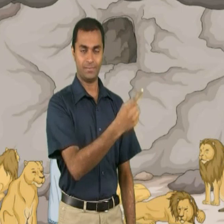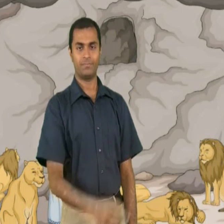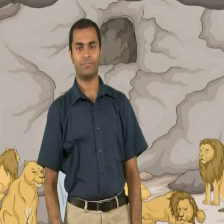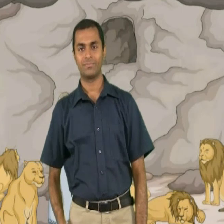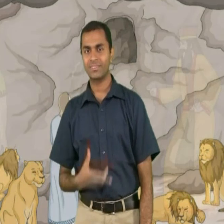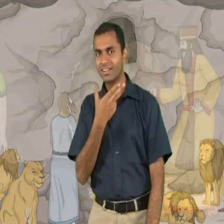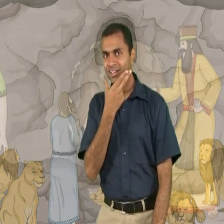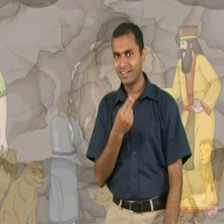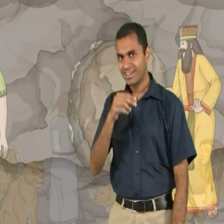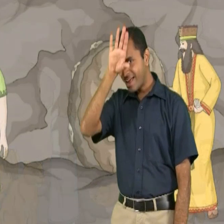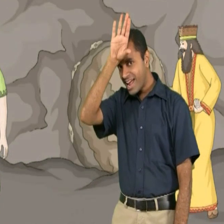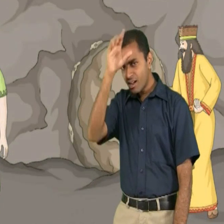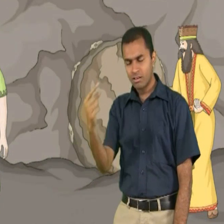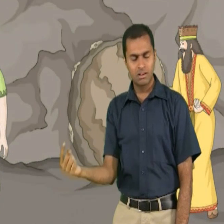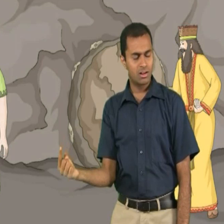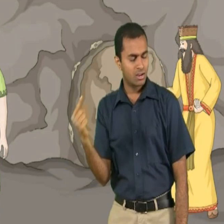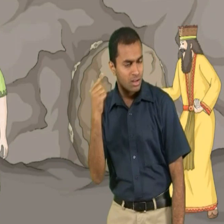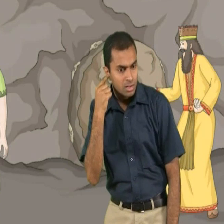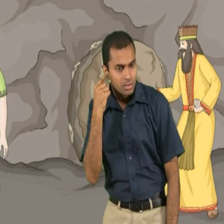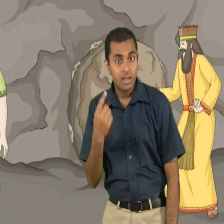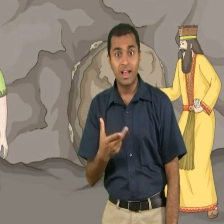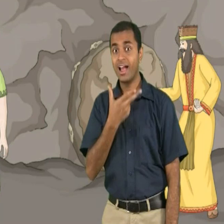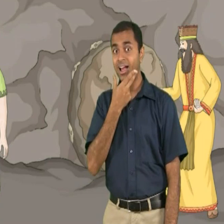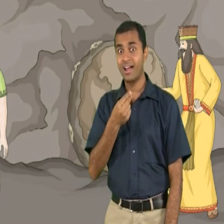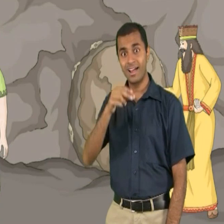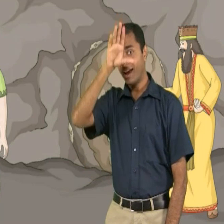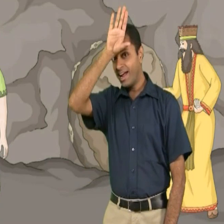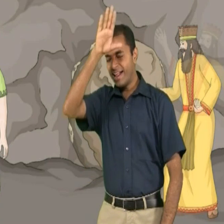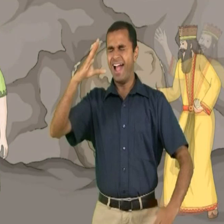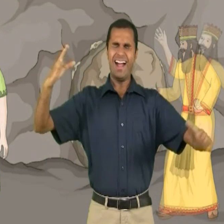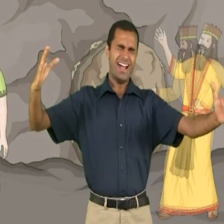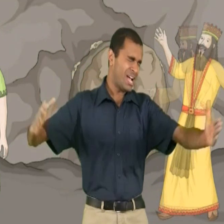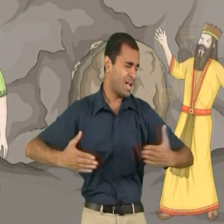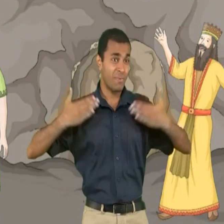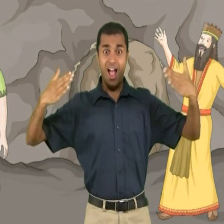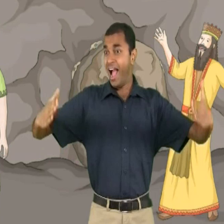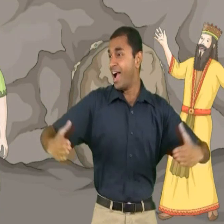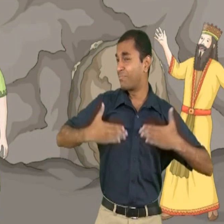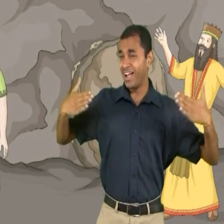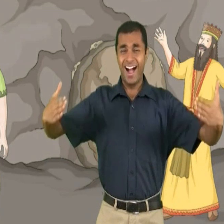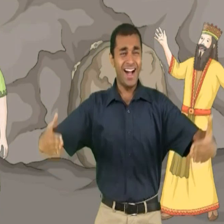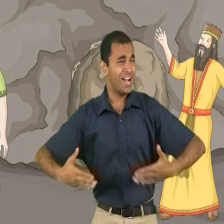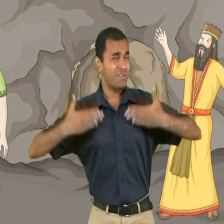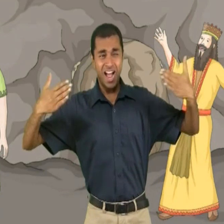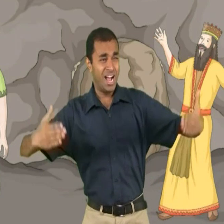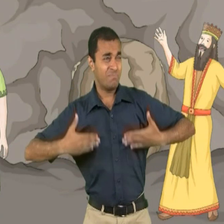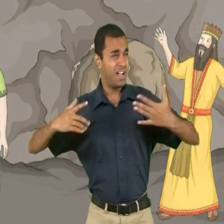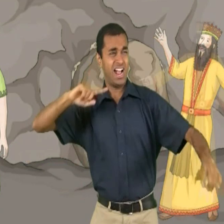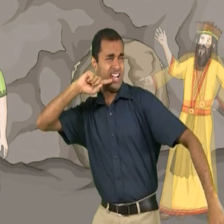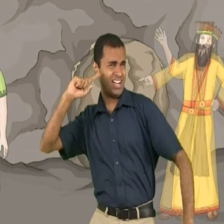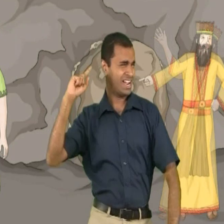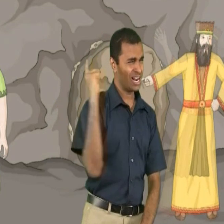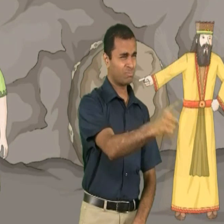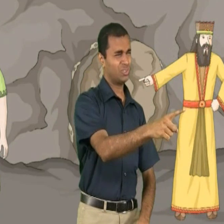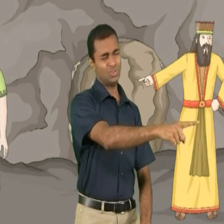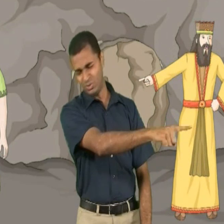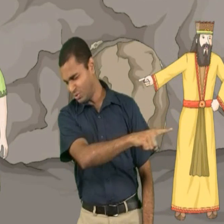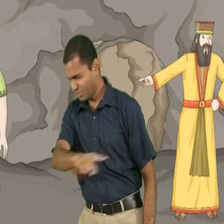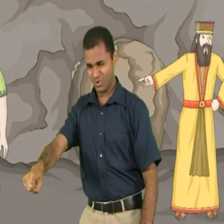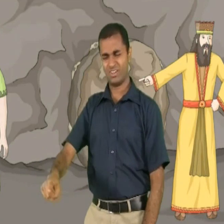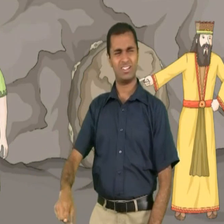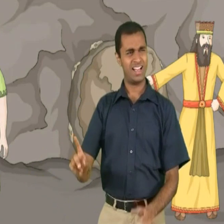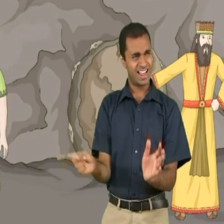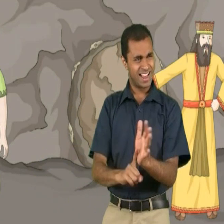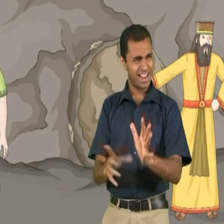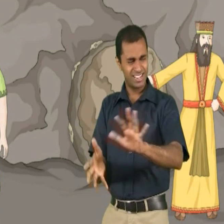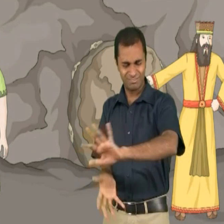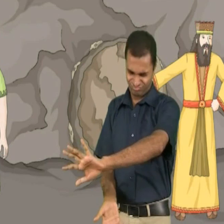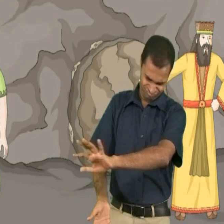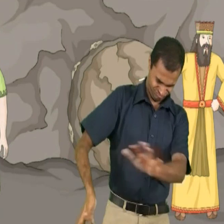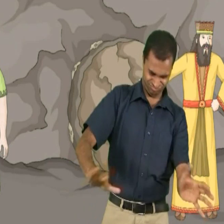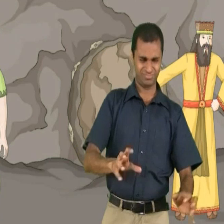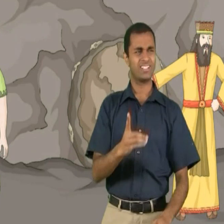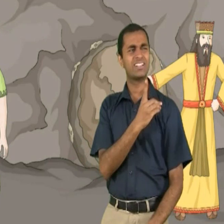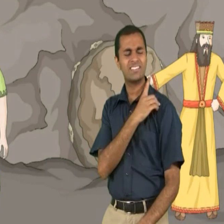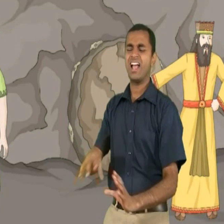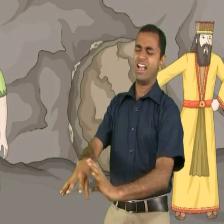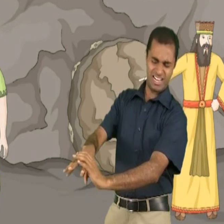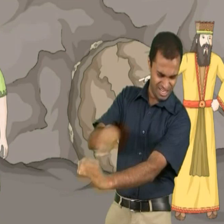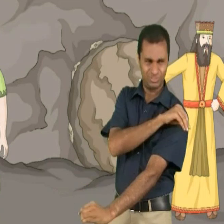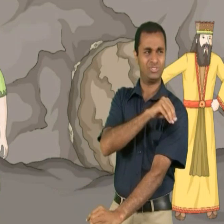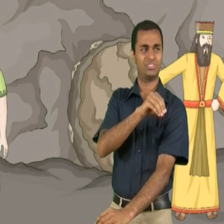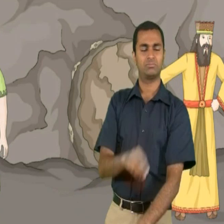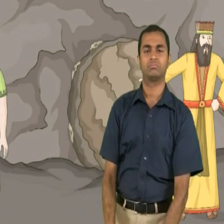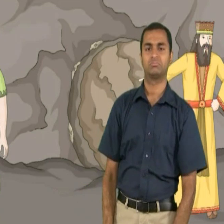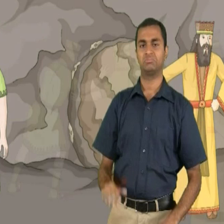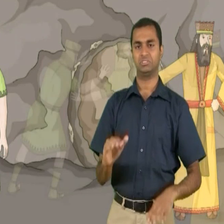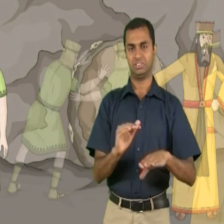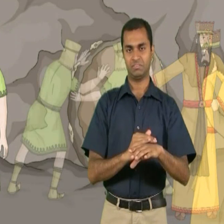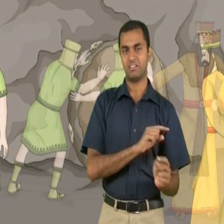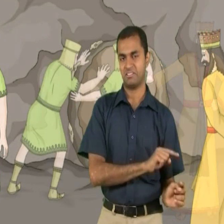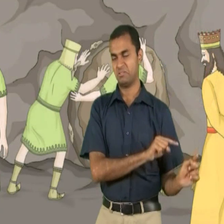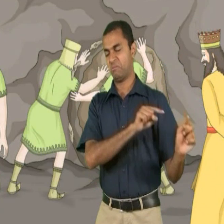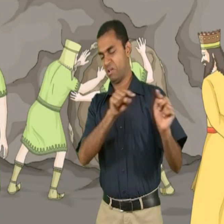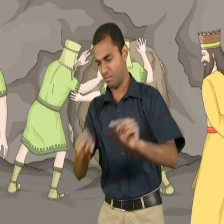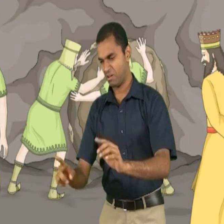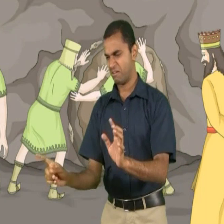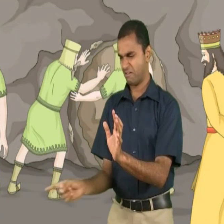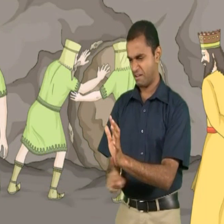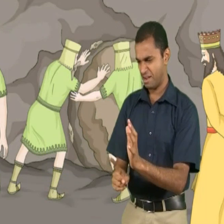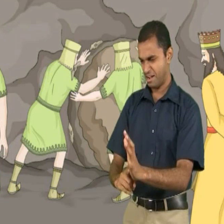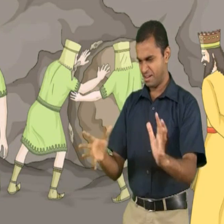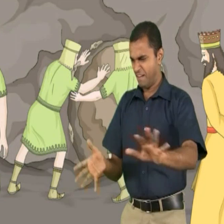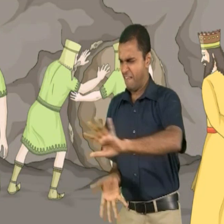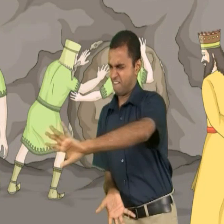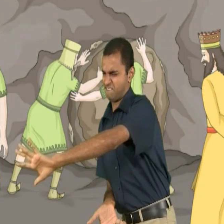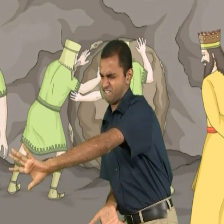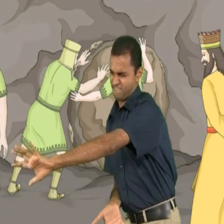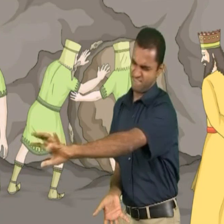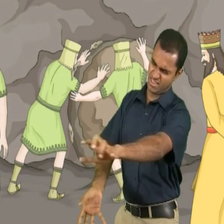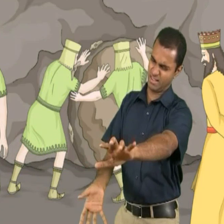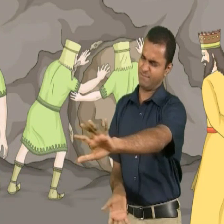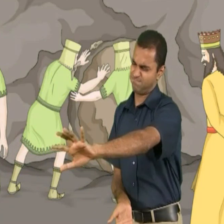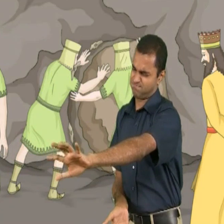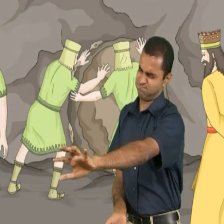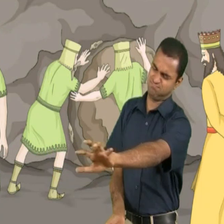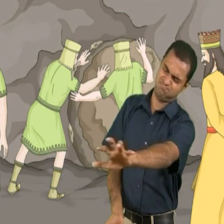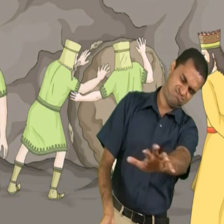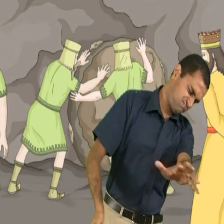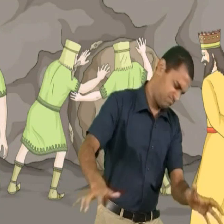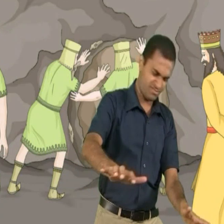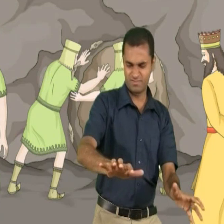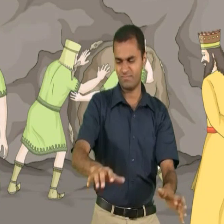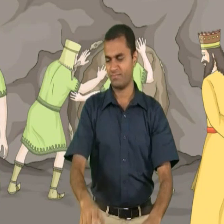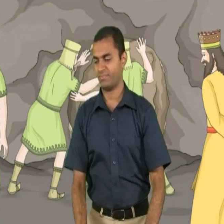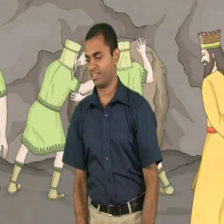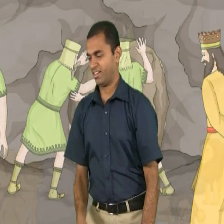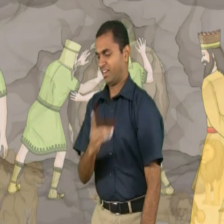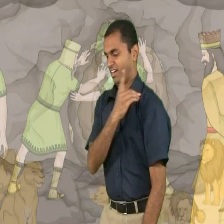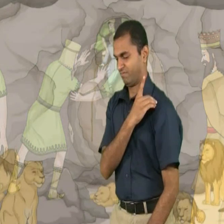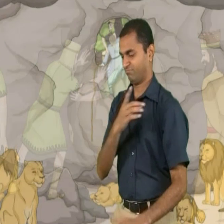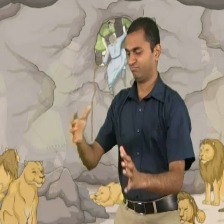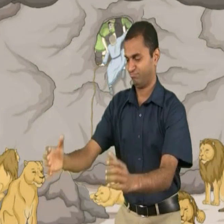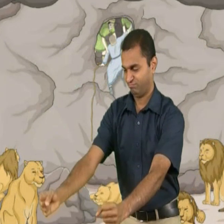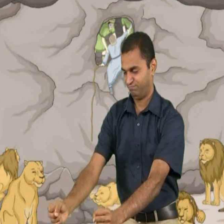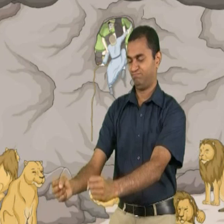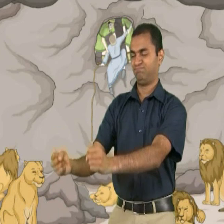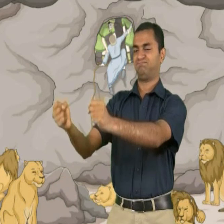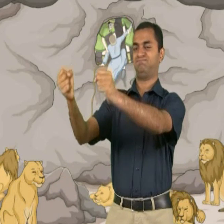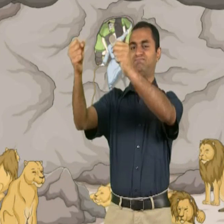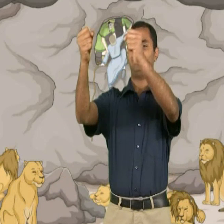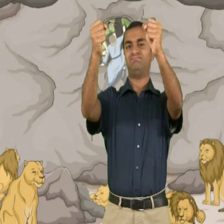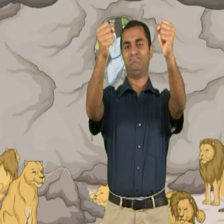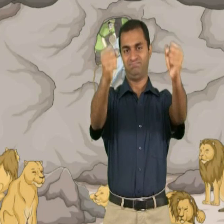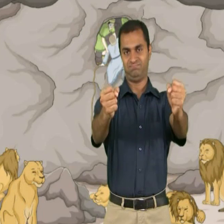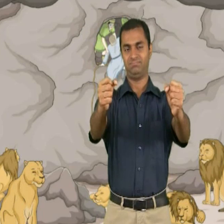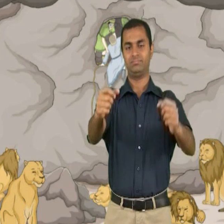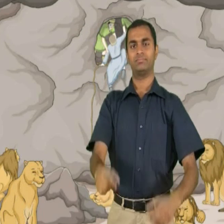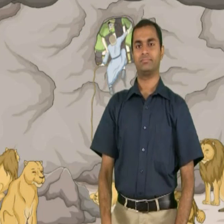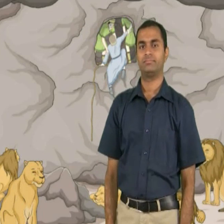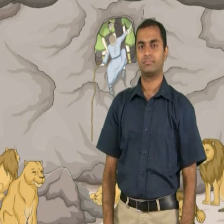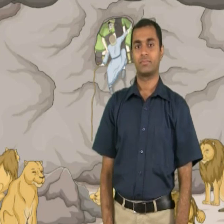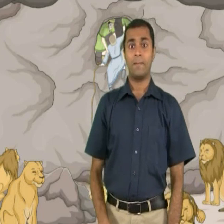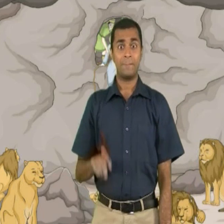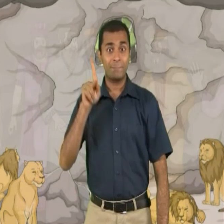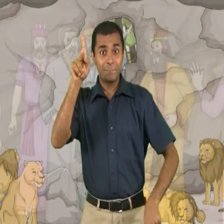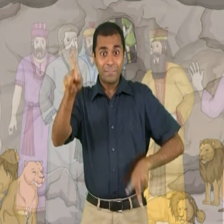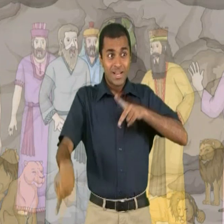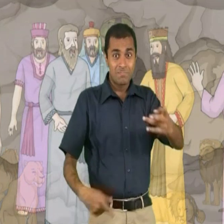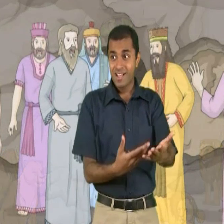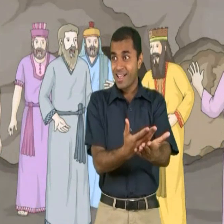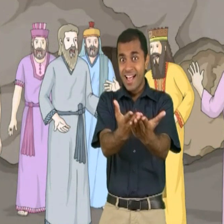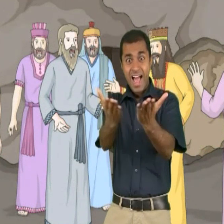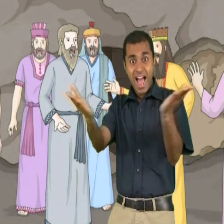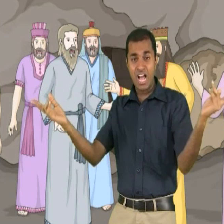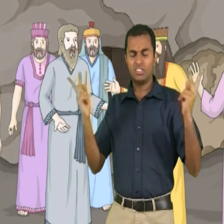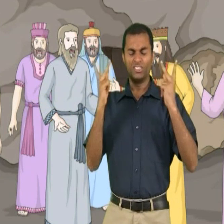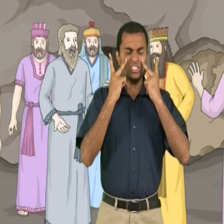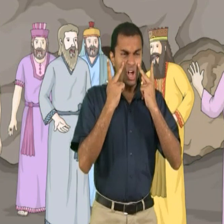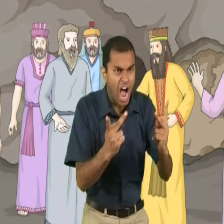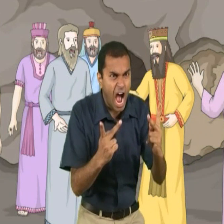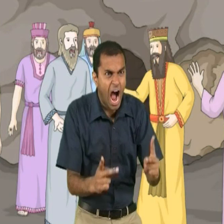The king was overjoyed and gave orders to lift Daniel out of the den, and when Daniel was lifted out of the den, no wounds whatsoever were found on him, because he had trusted in his God.